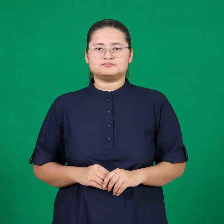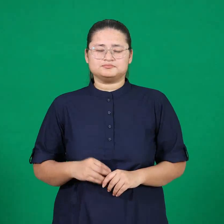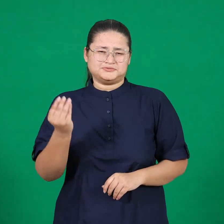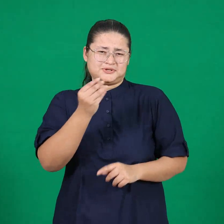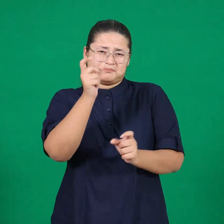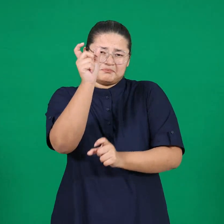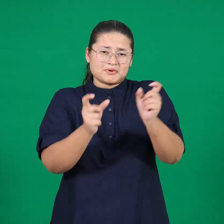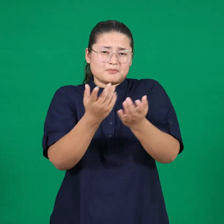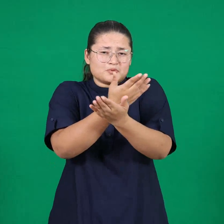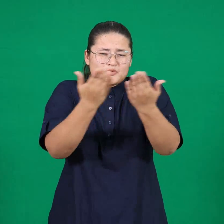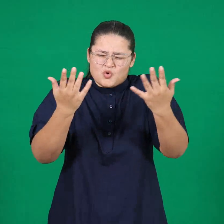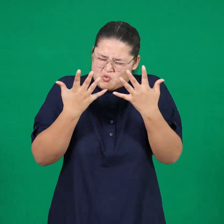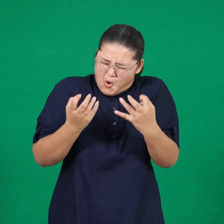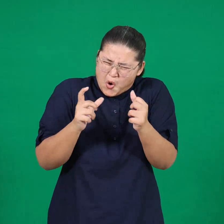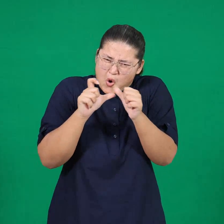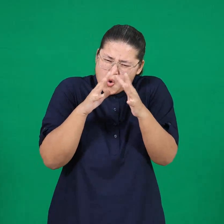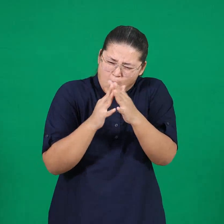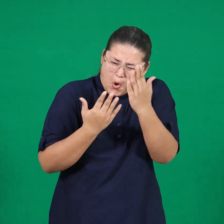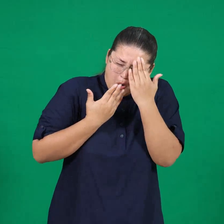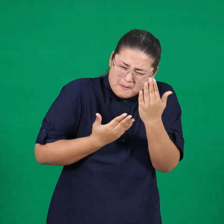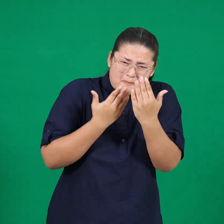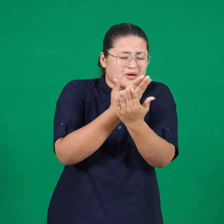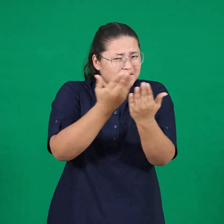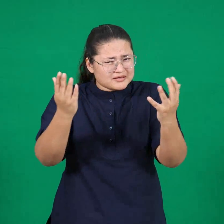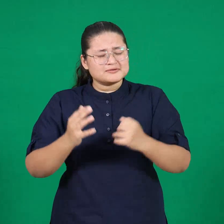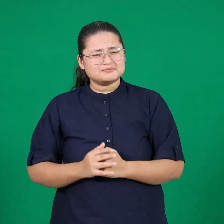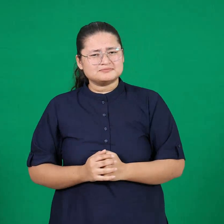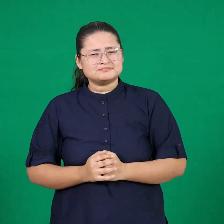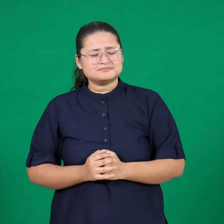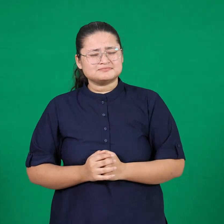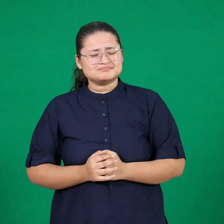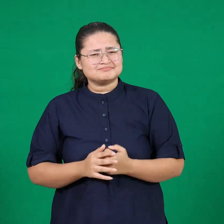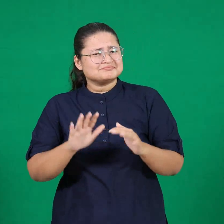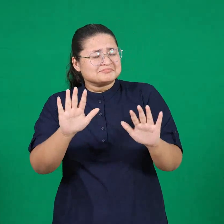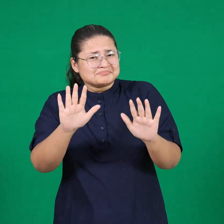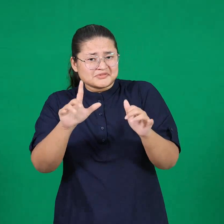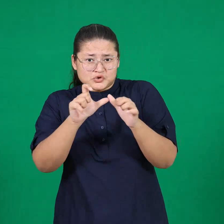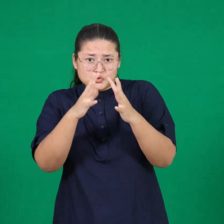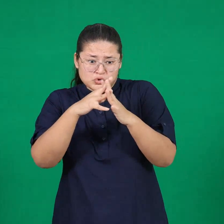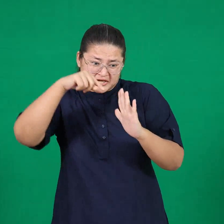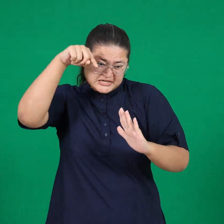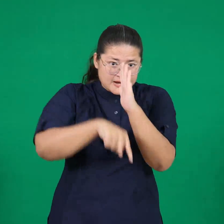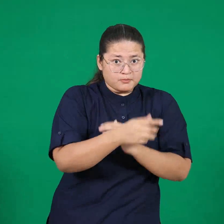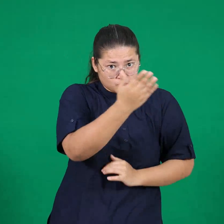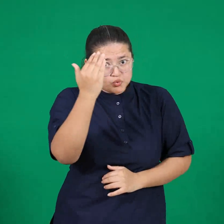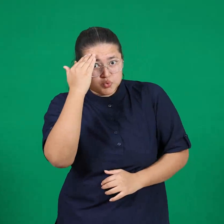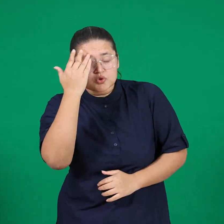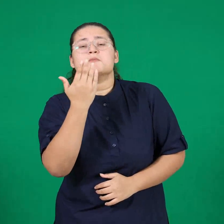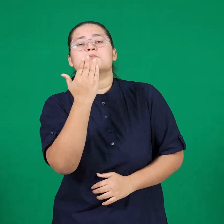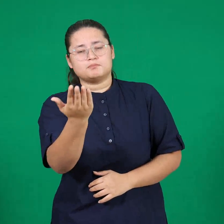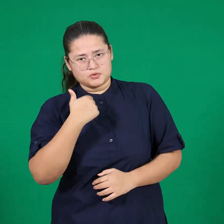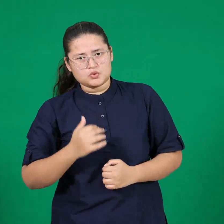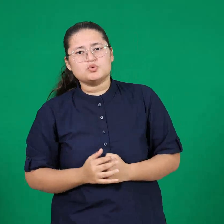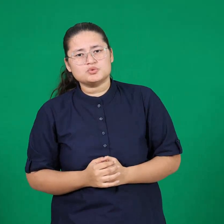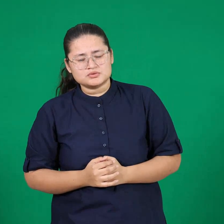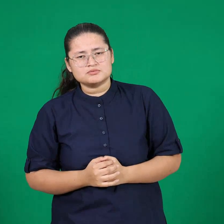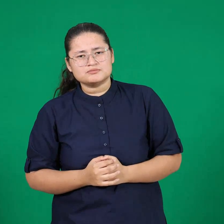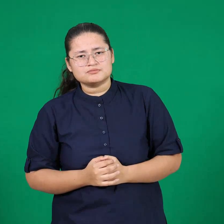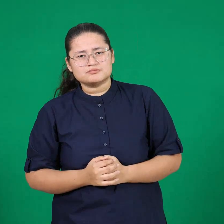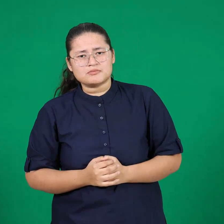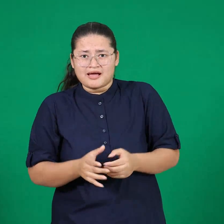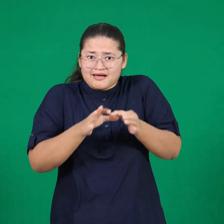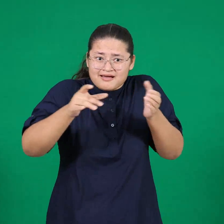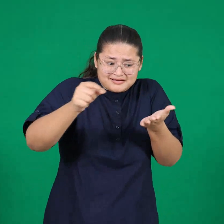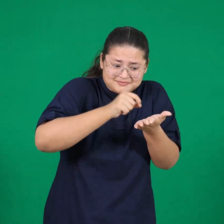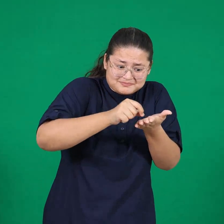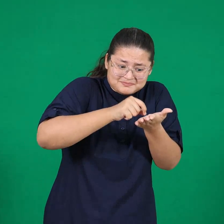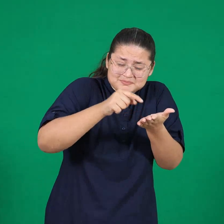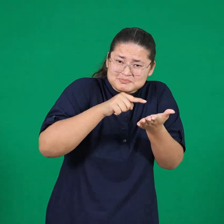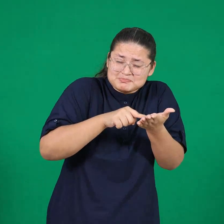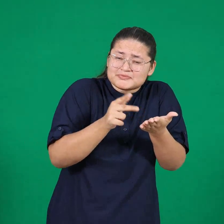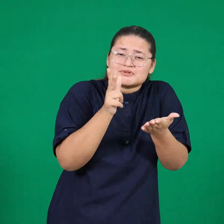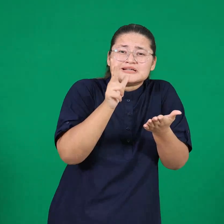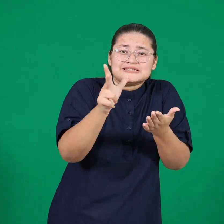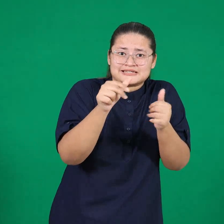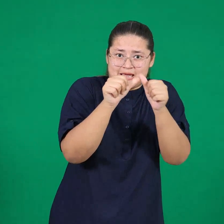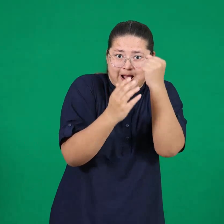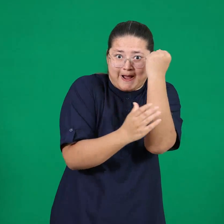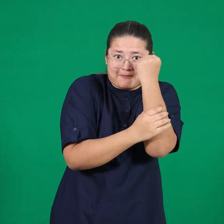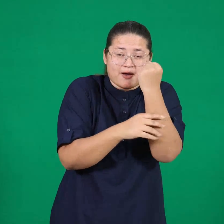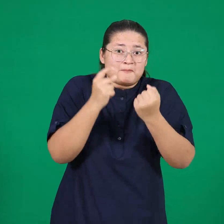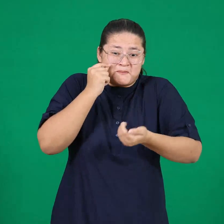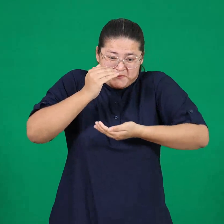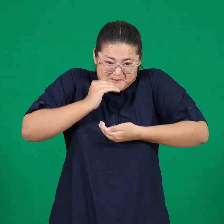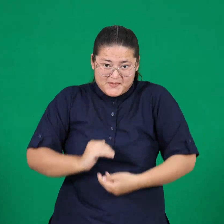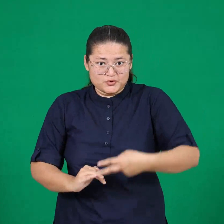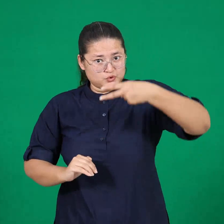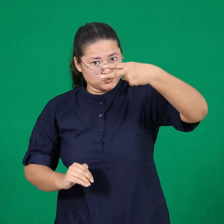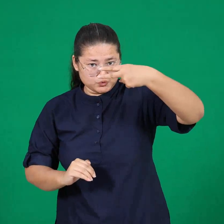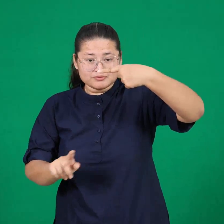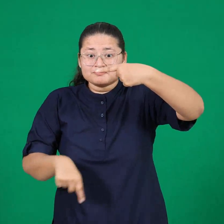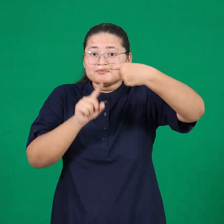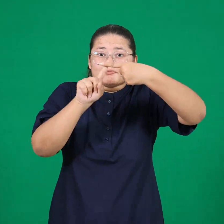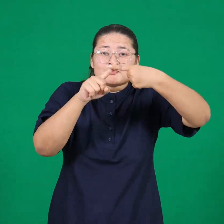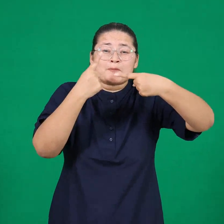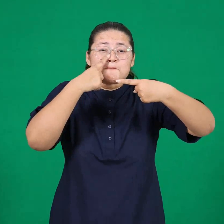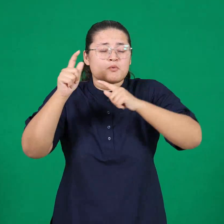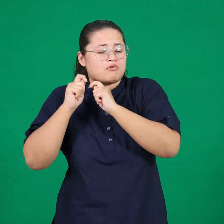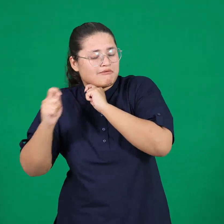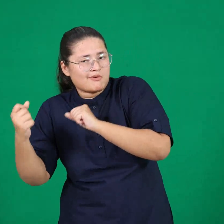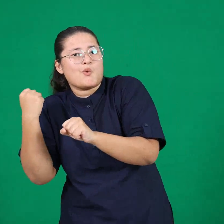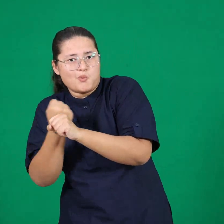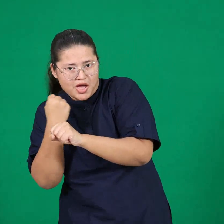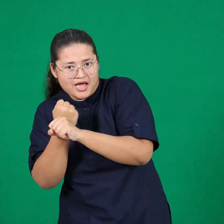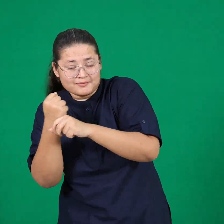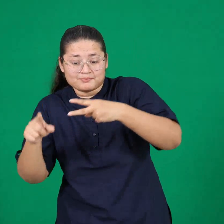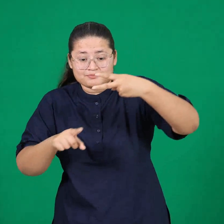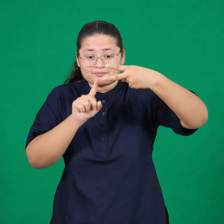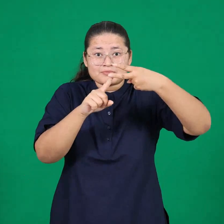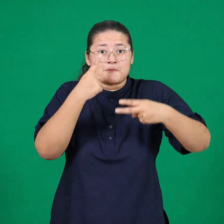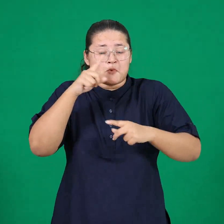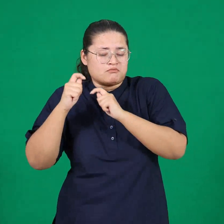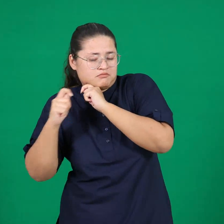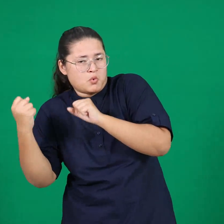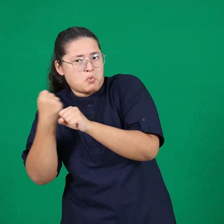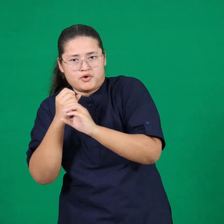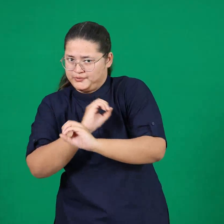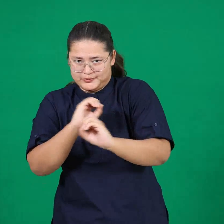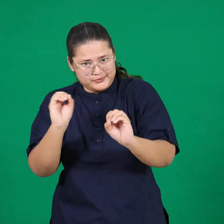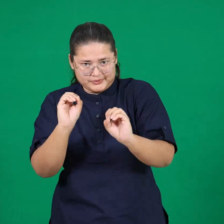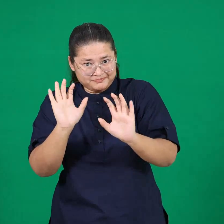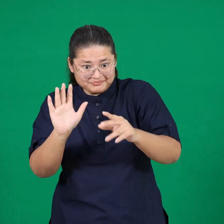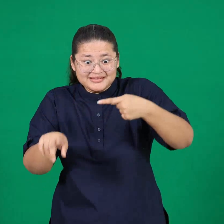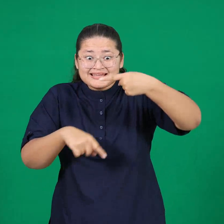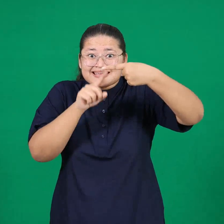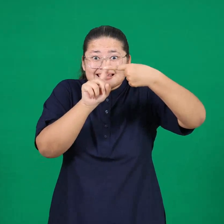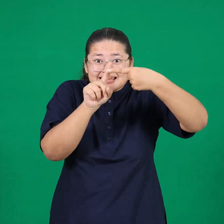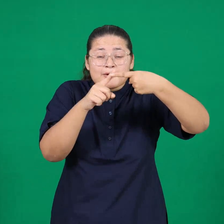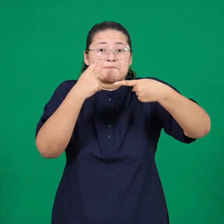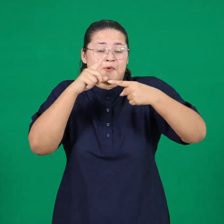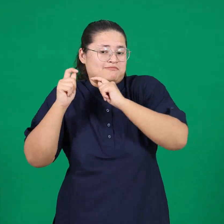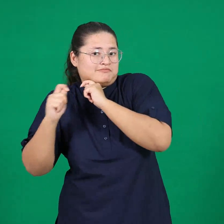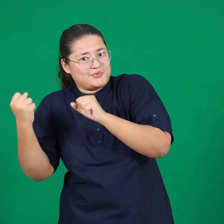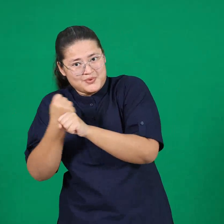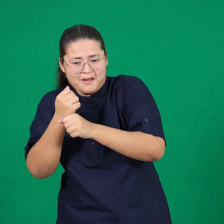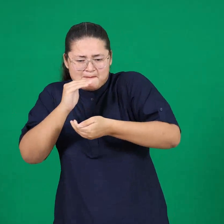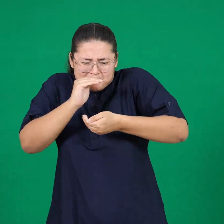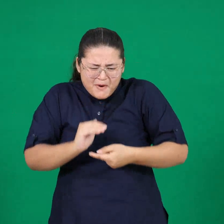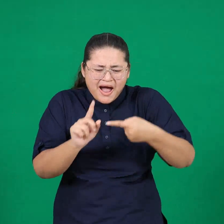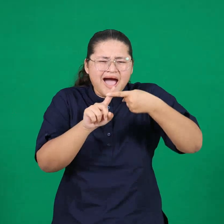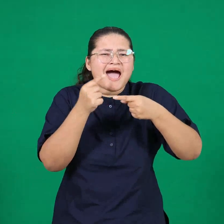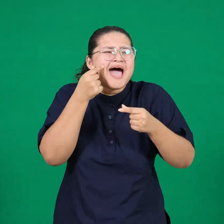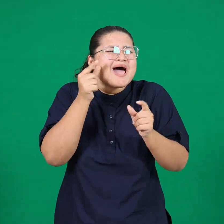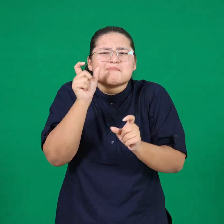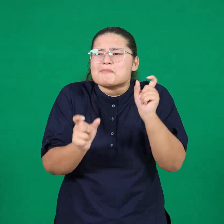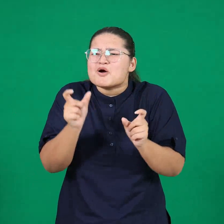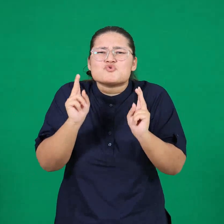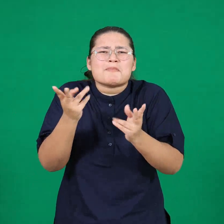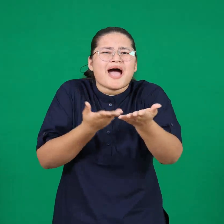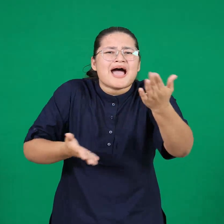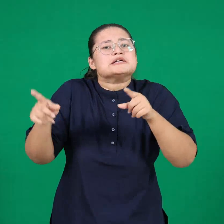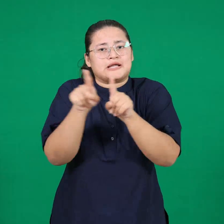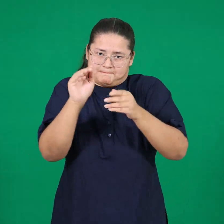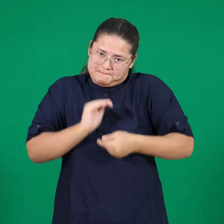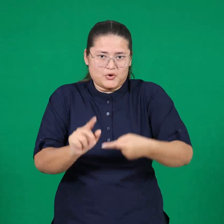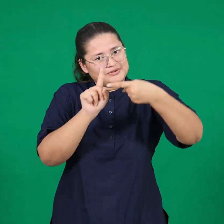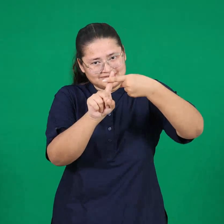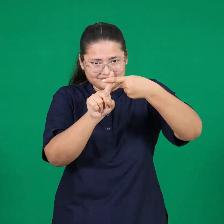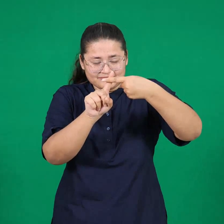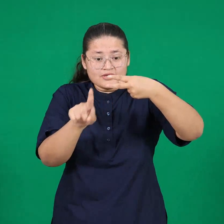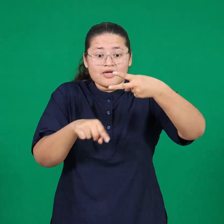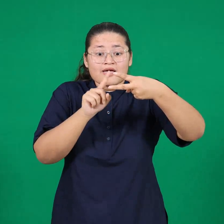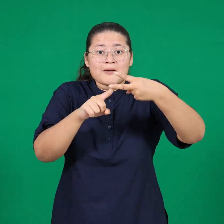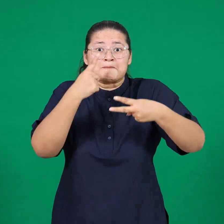Tell me, you who want to be under the law, do you not understand what the law says? For it is written that Abraham had two sons, one by the slave woman and the other by the free woman.